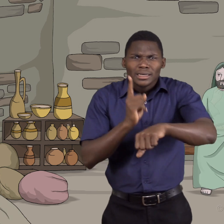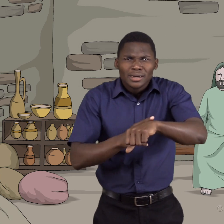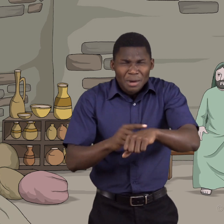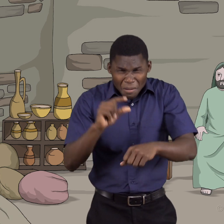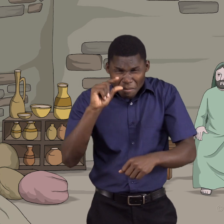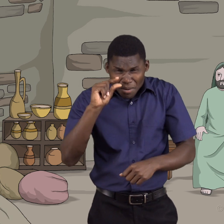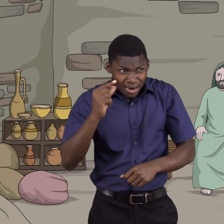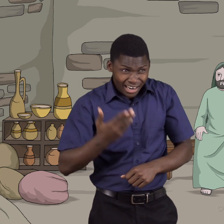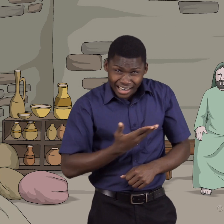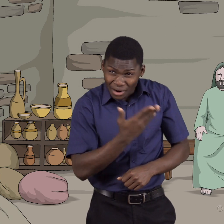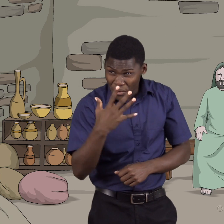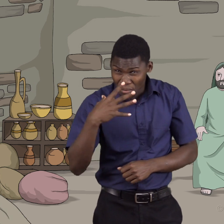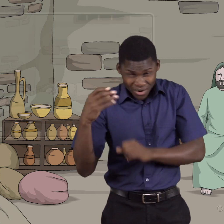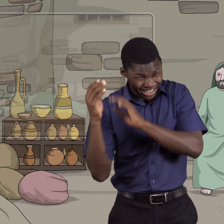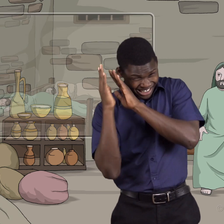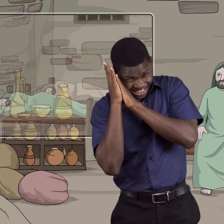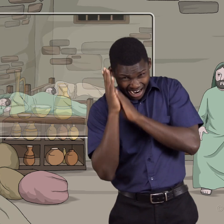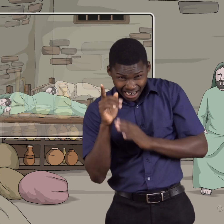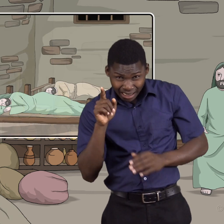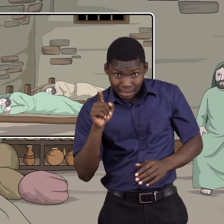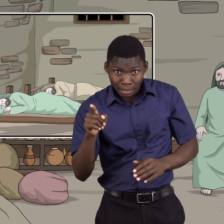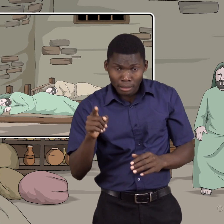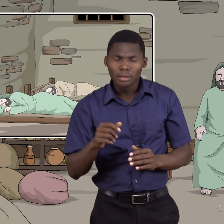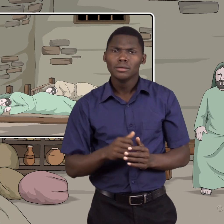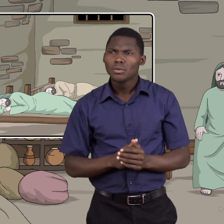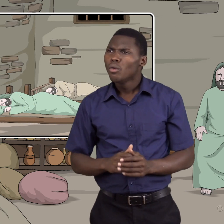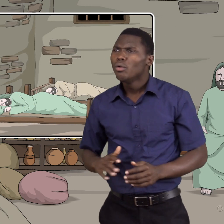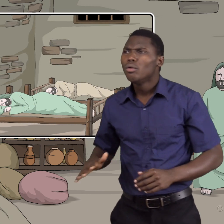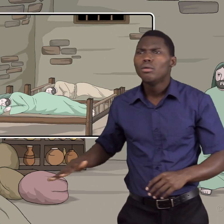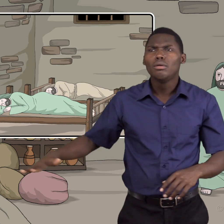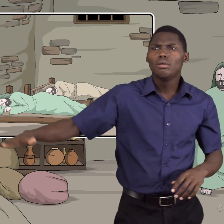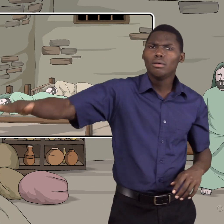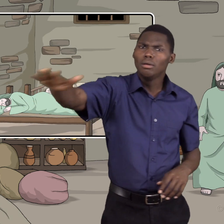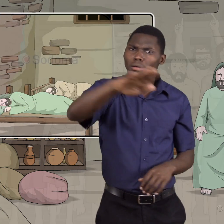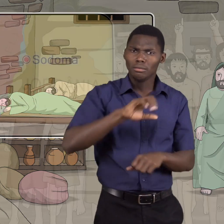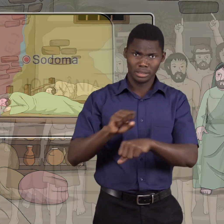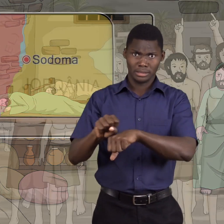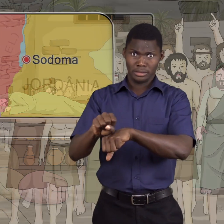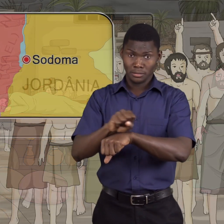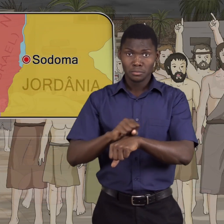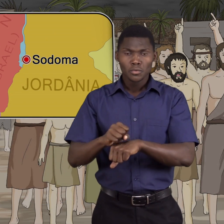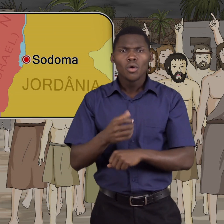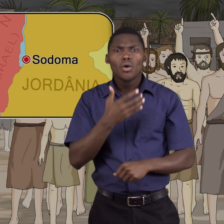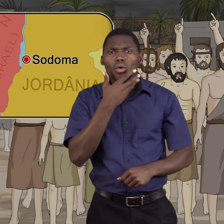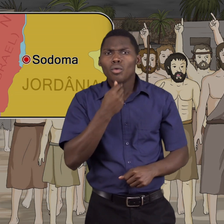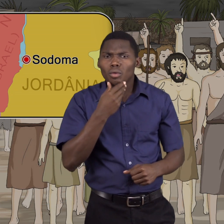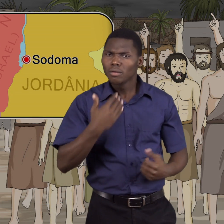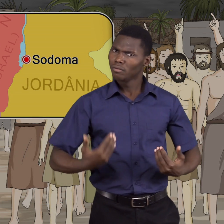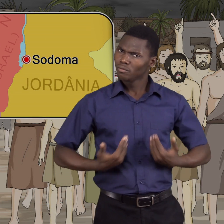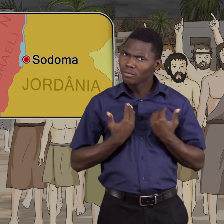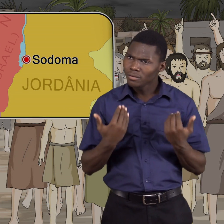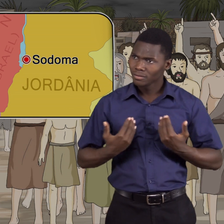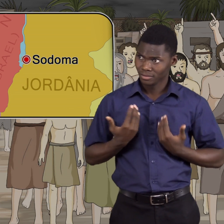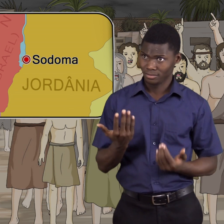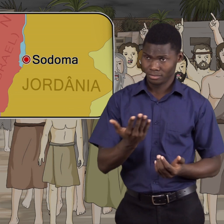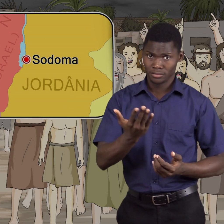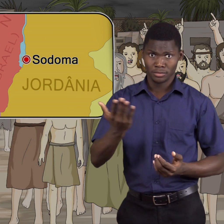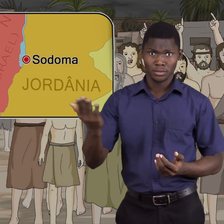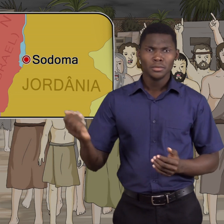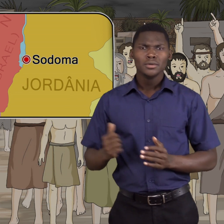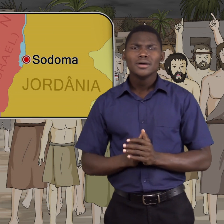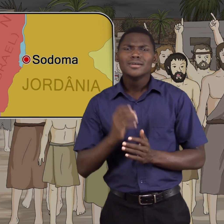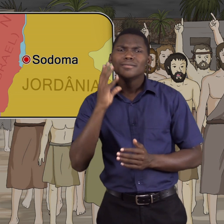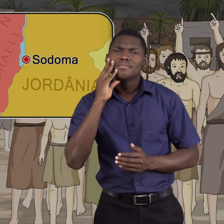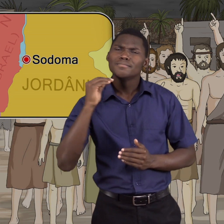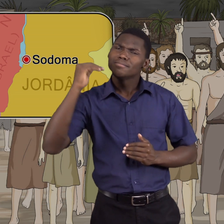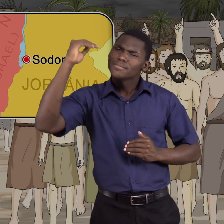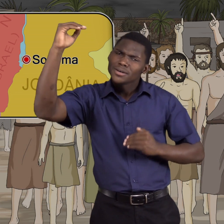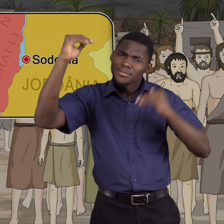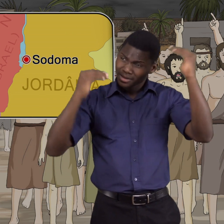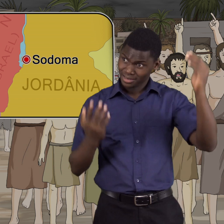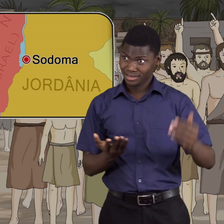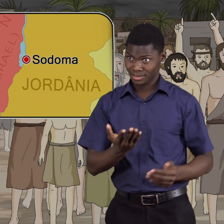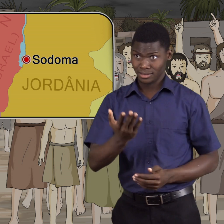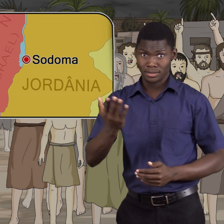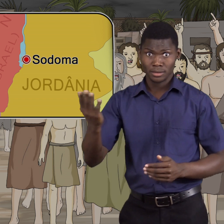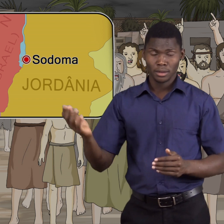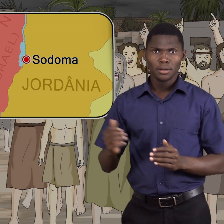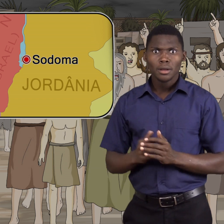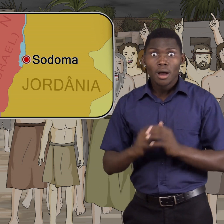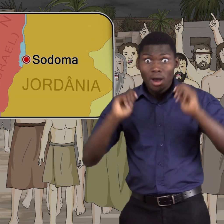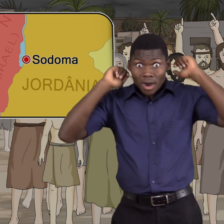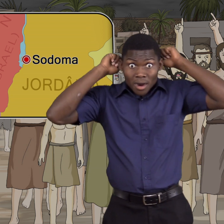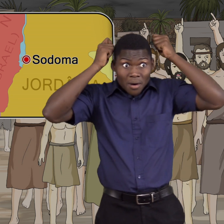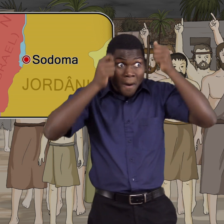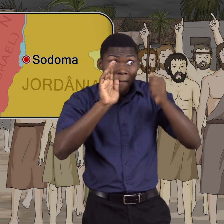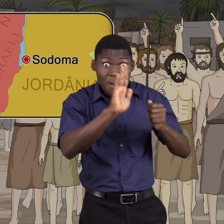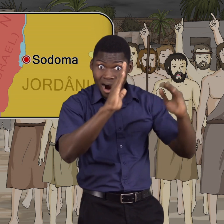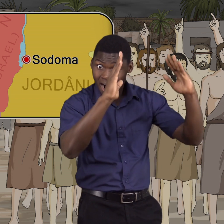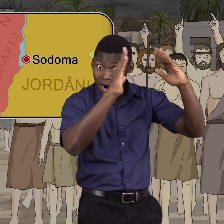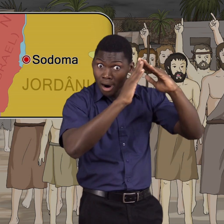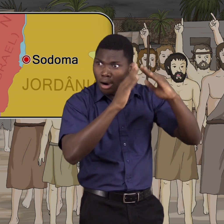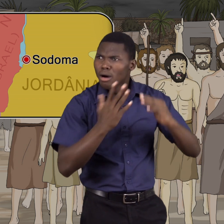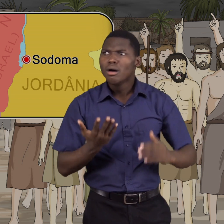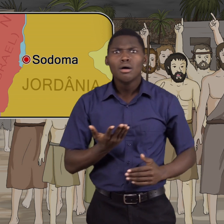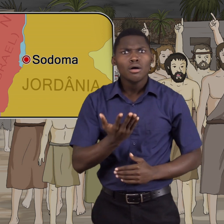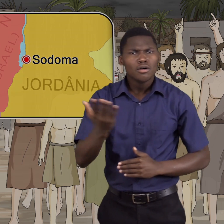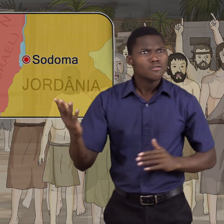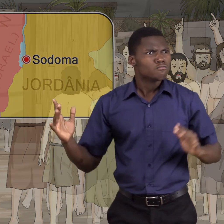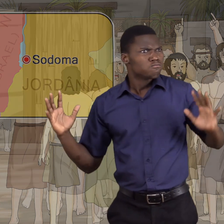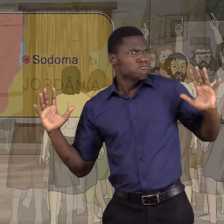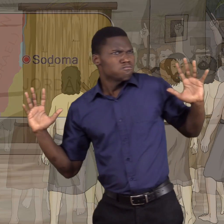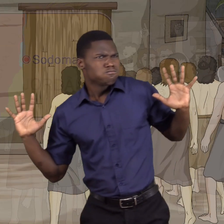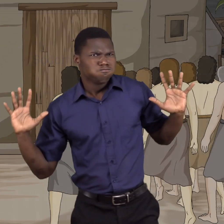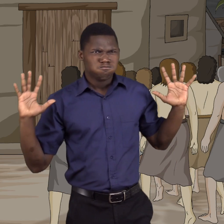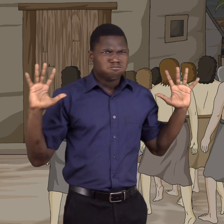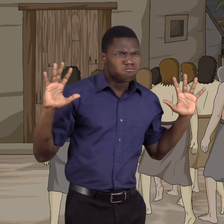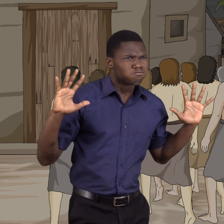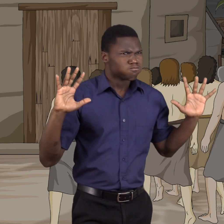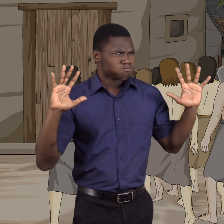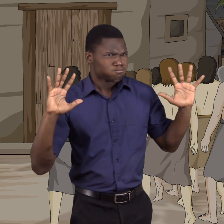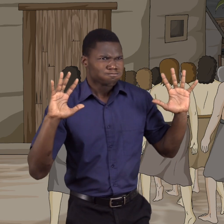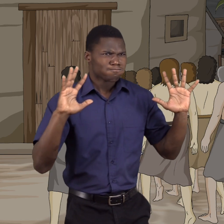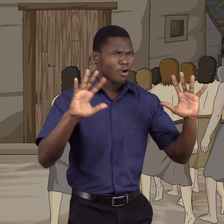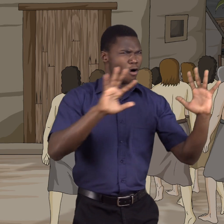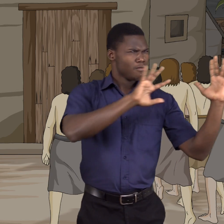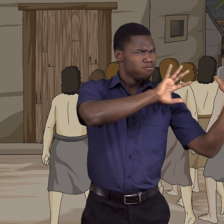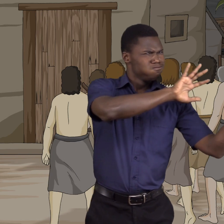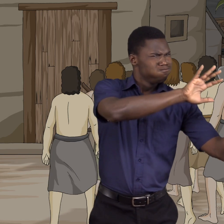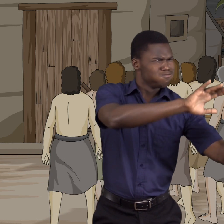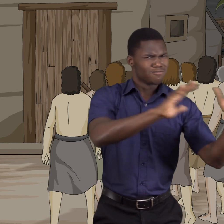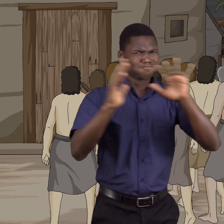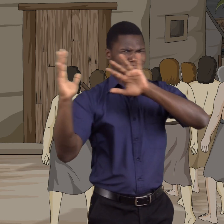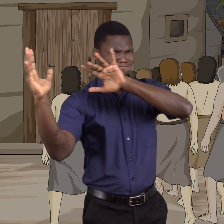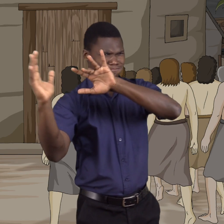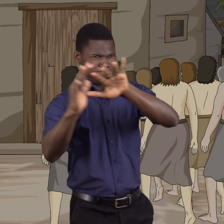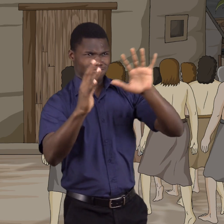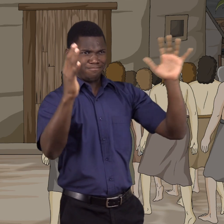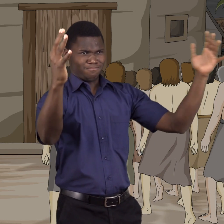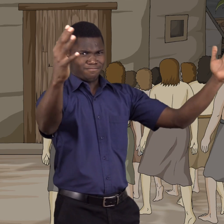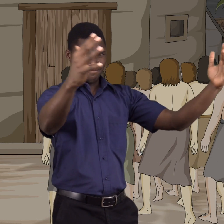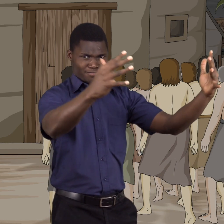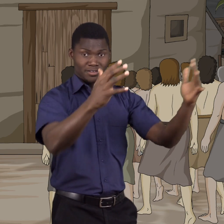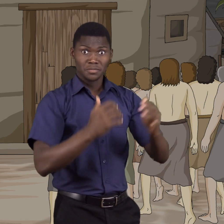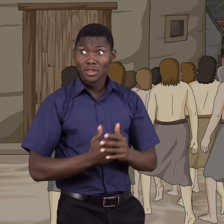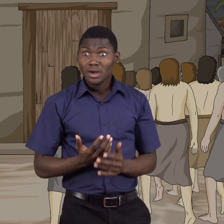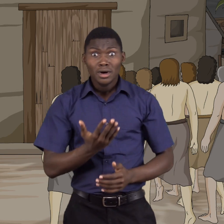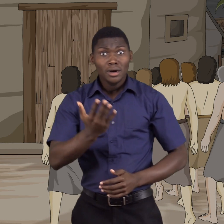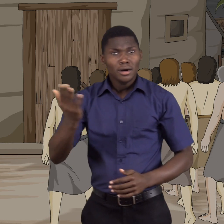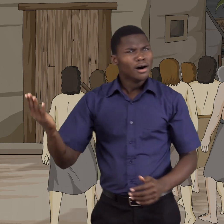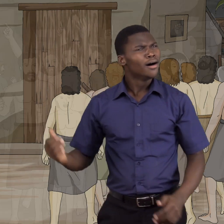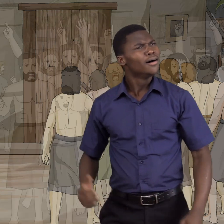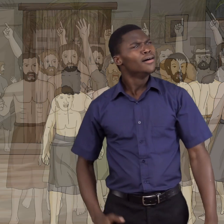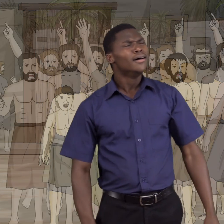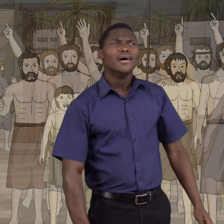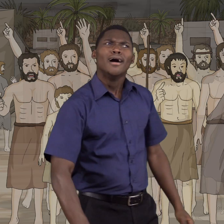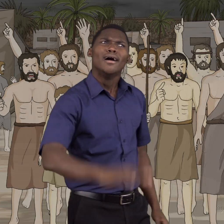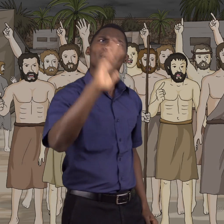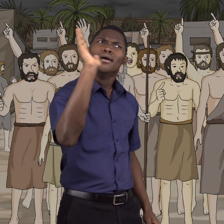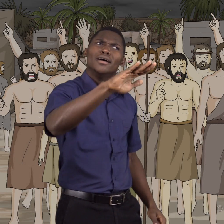Before they had gone to bed, all the men of the city of Sodom, both young and old, surrounded the house.